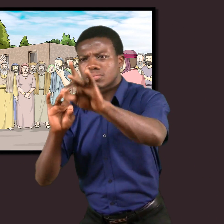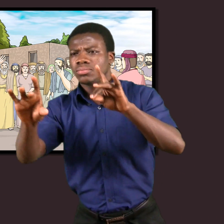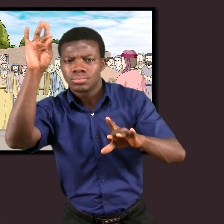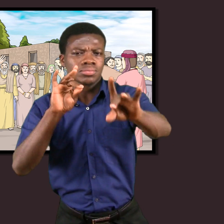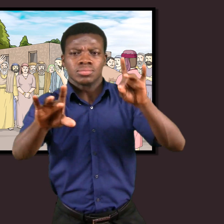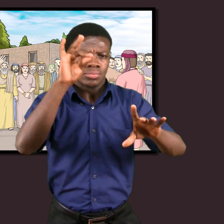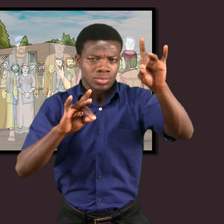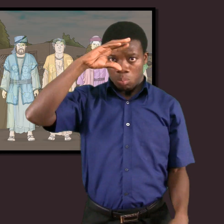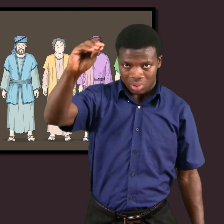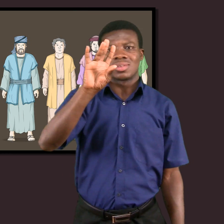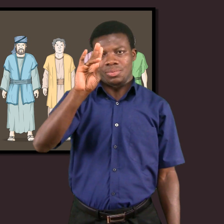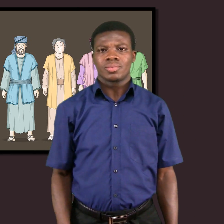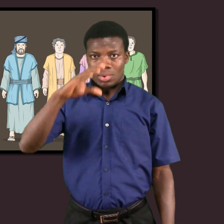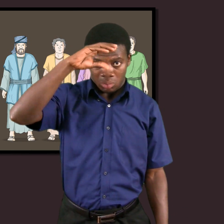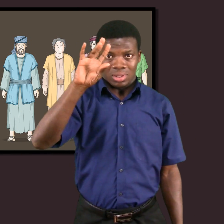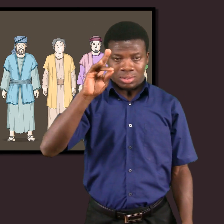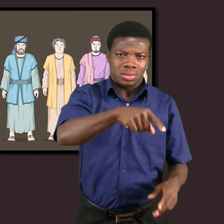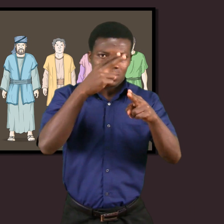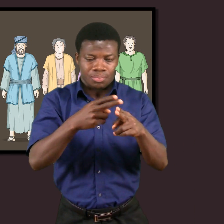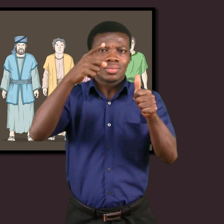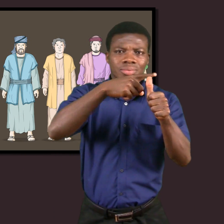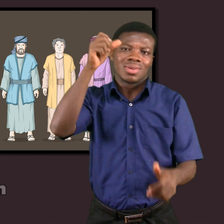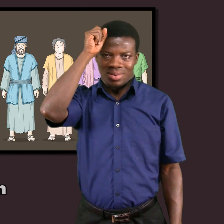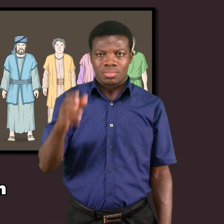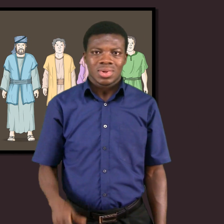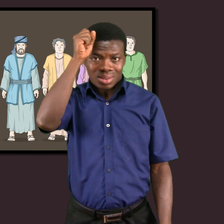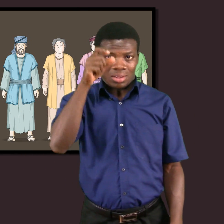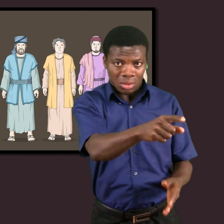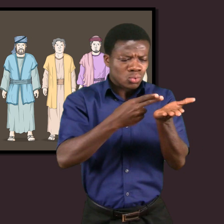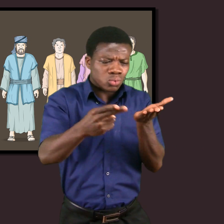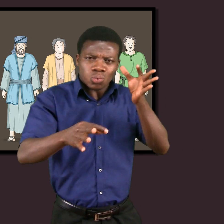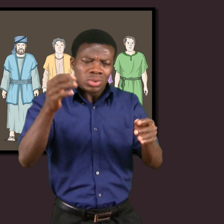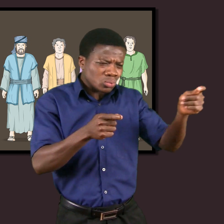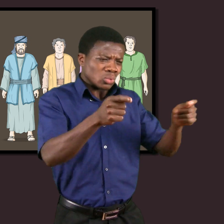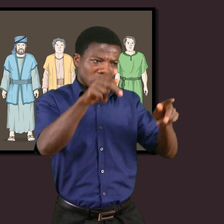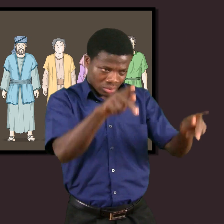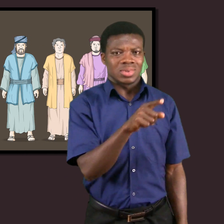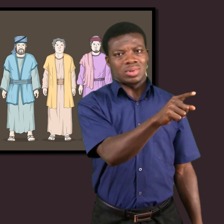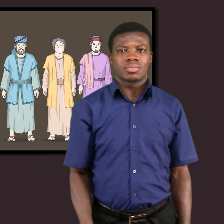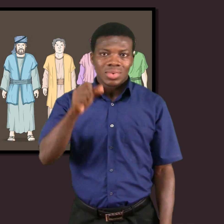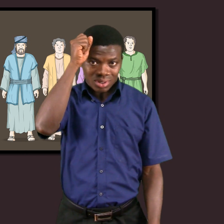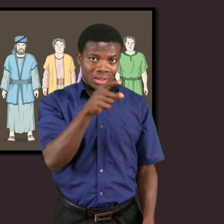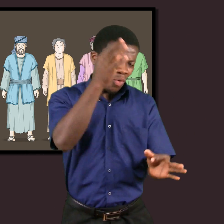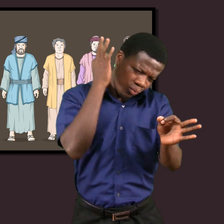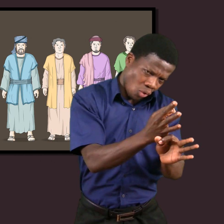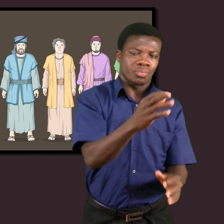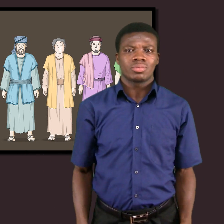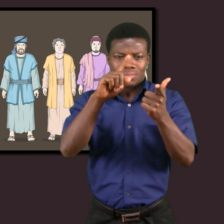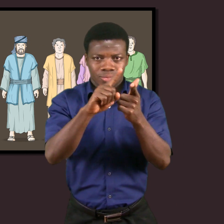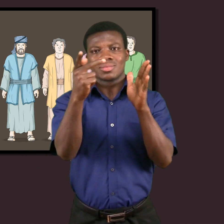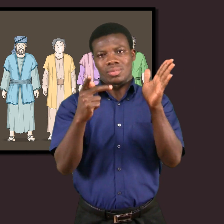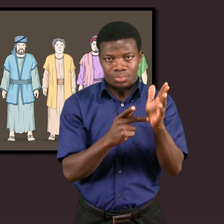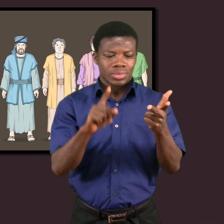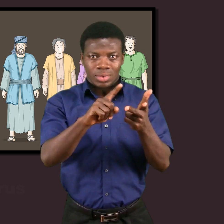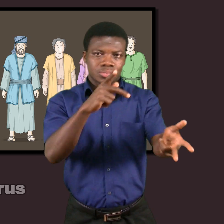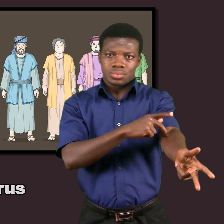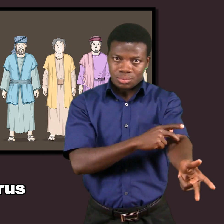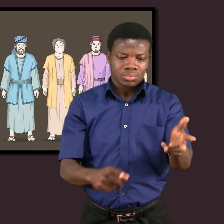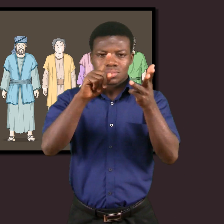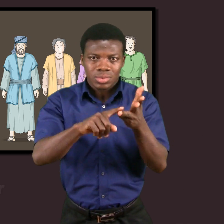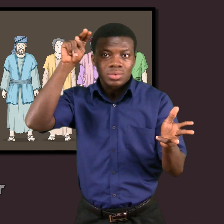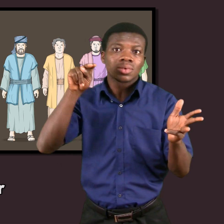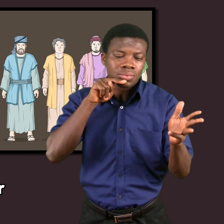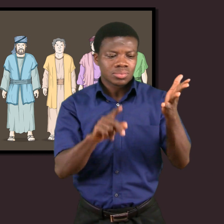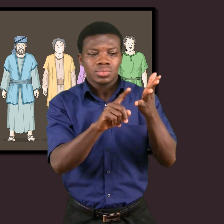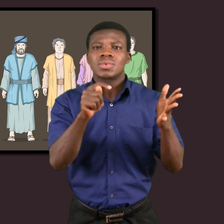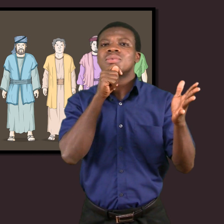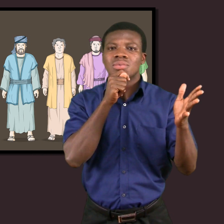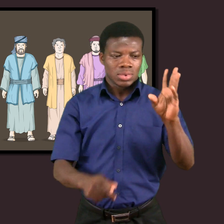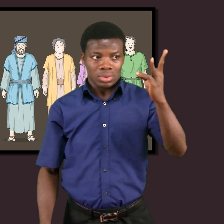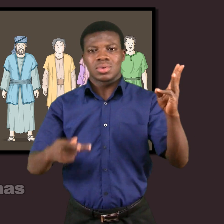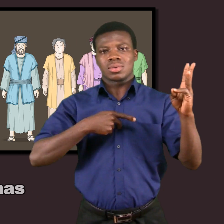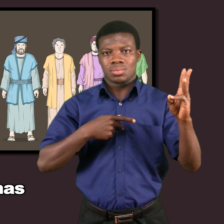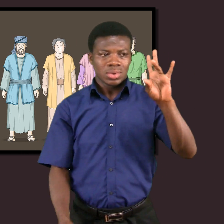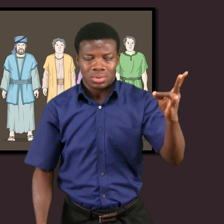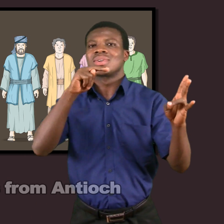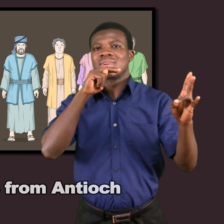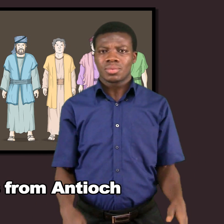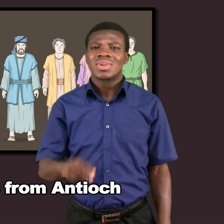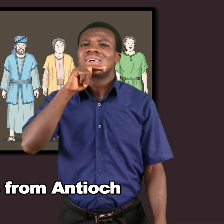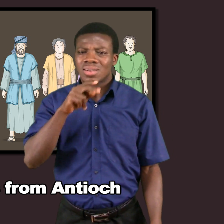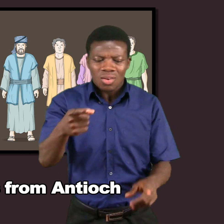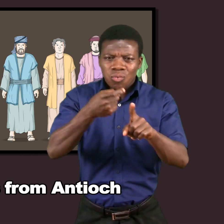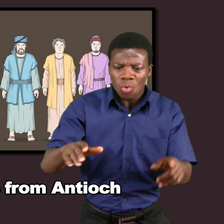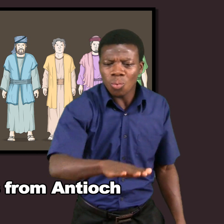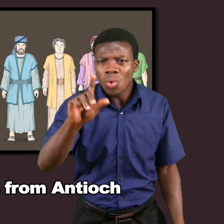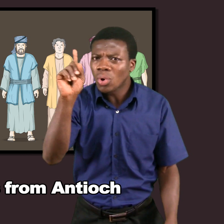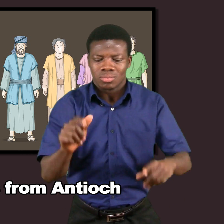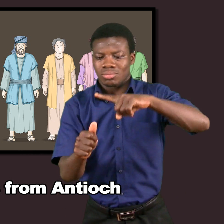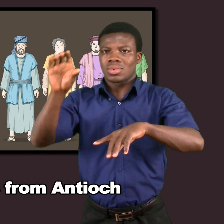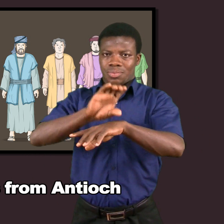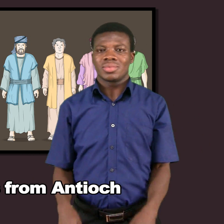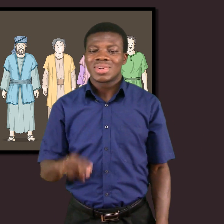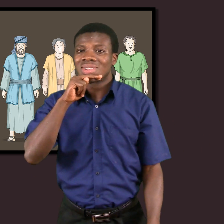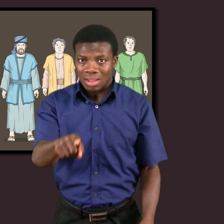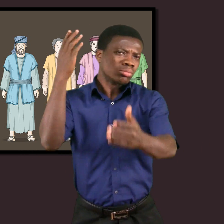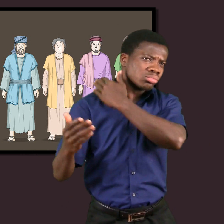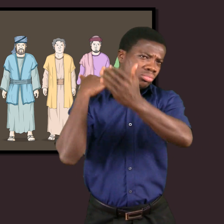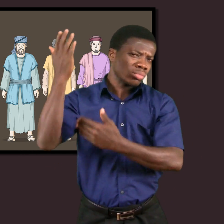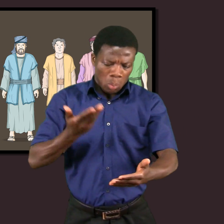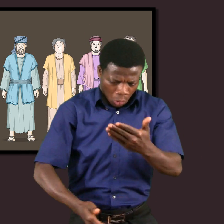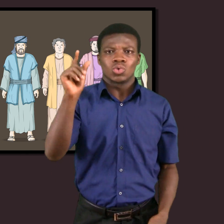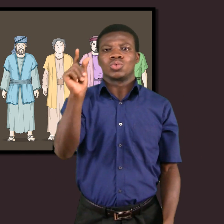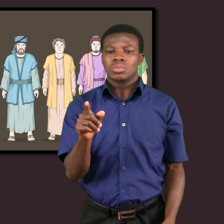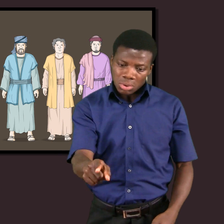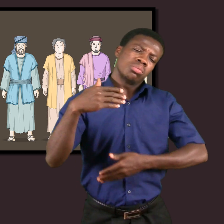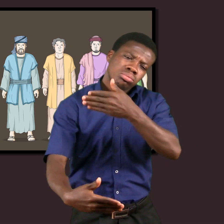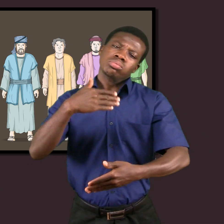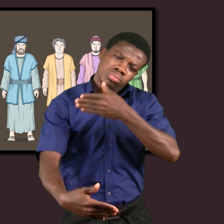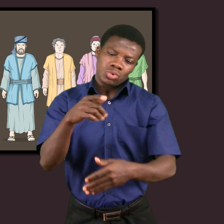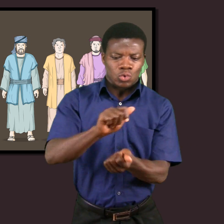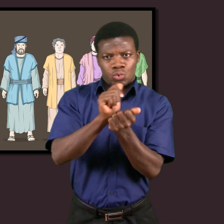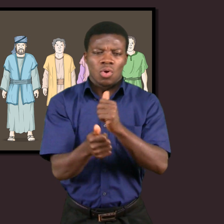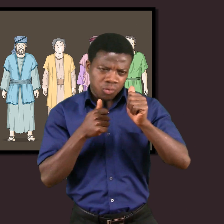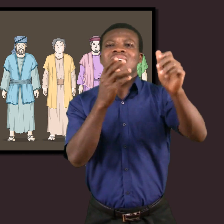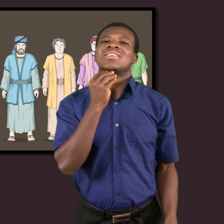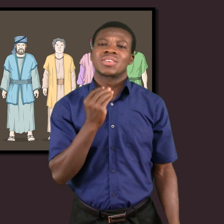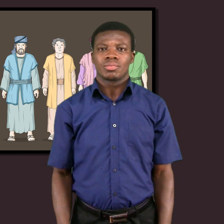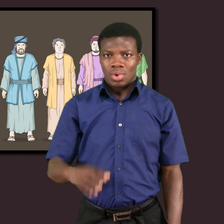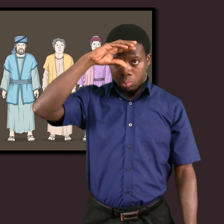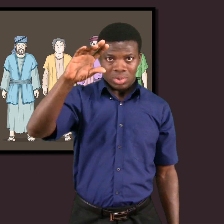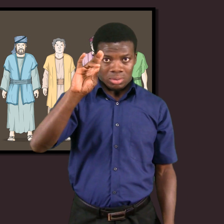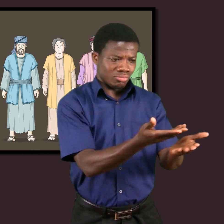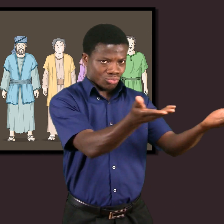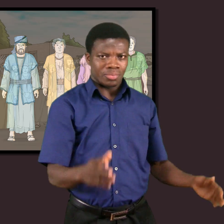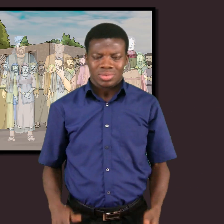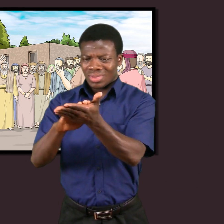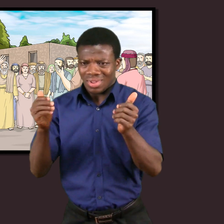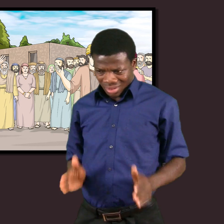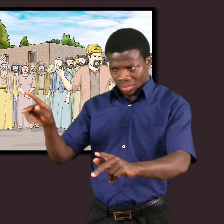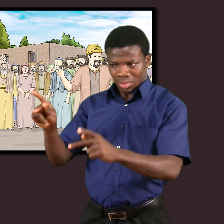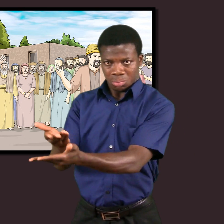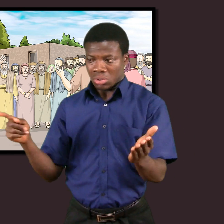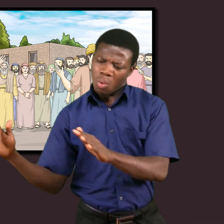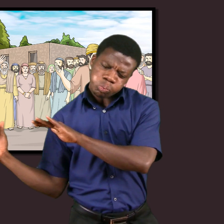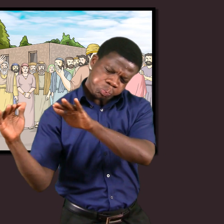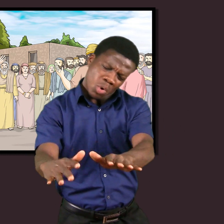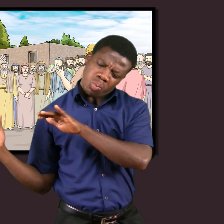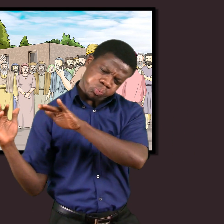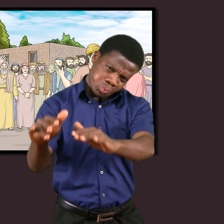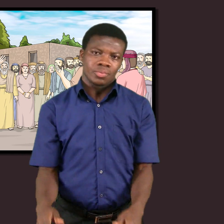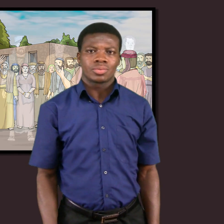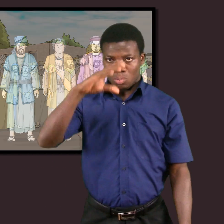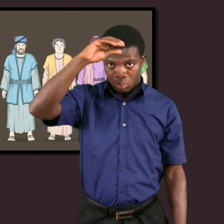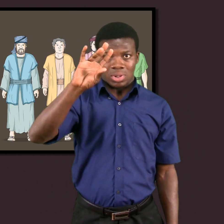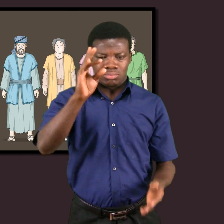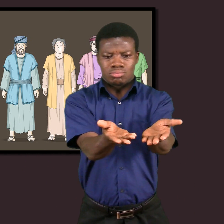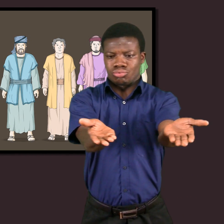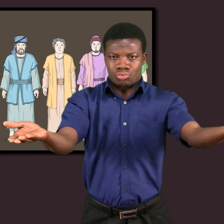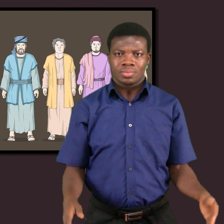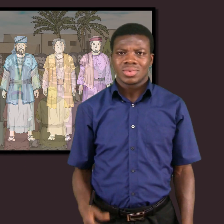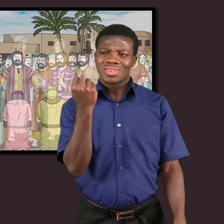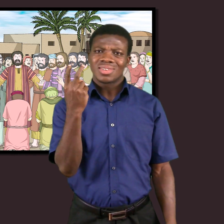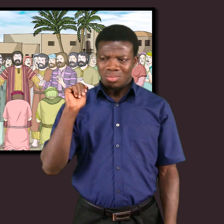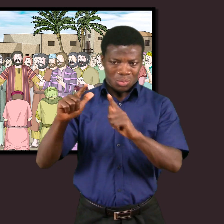They chose Stephen, a man full of faith and of the Holy Spirit, as well as Philip, Prochorus, Nicanor, Timon, Parmenas, and Nicolas from Antioch, a convert to Judaism.